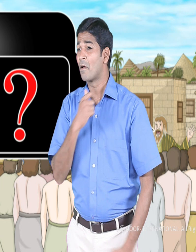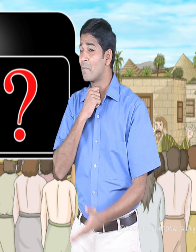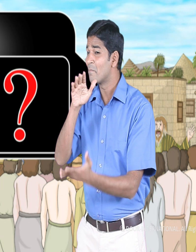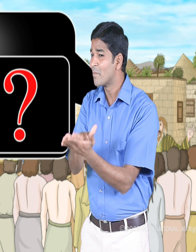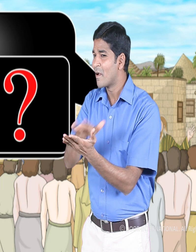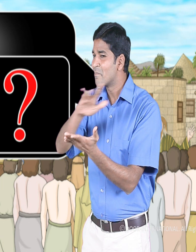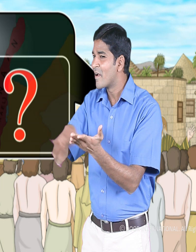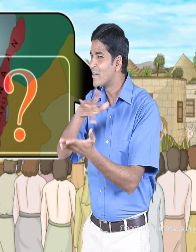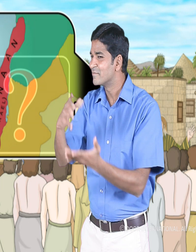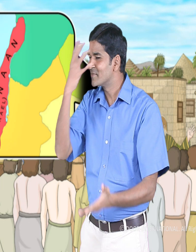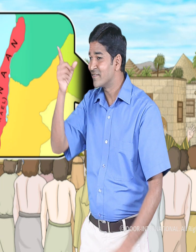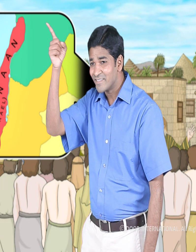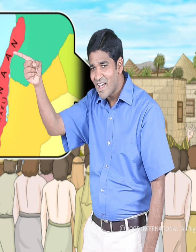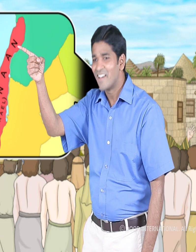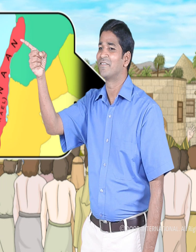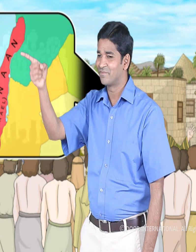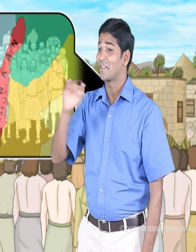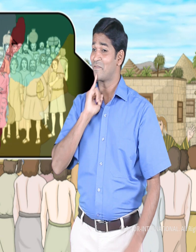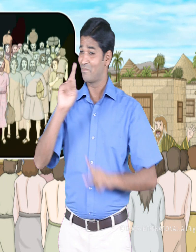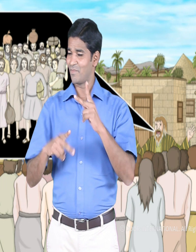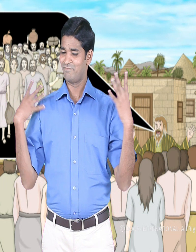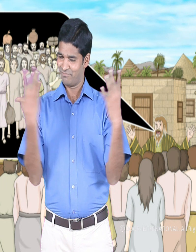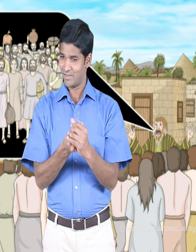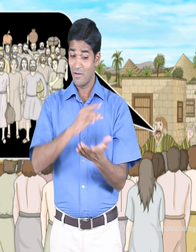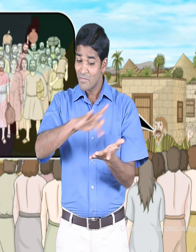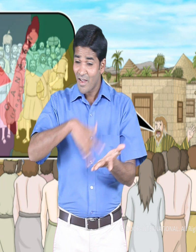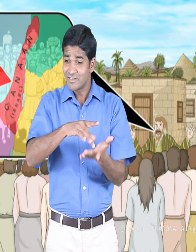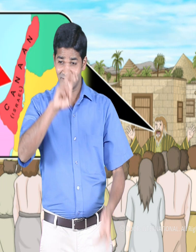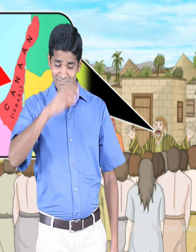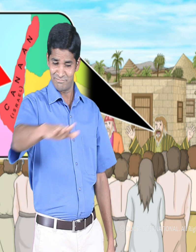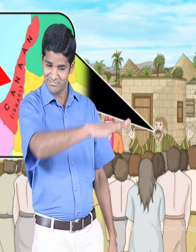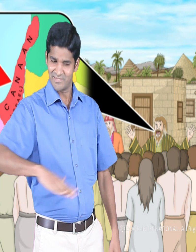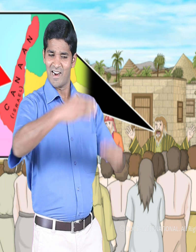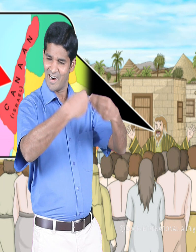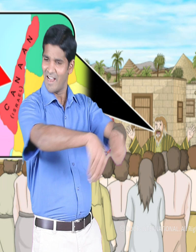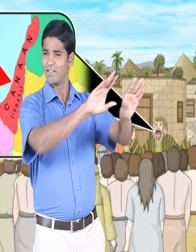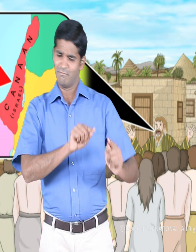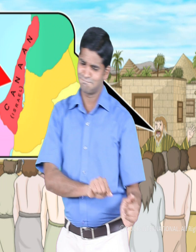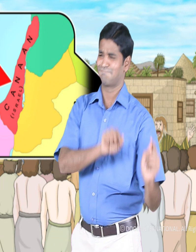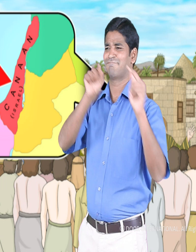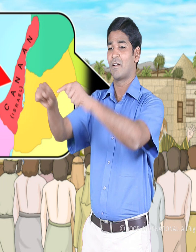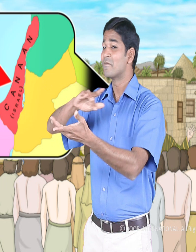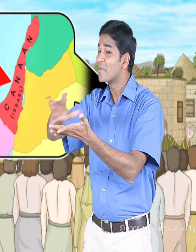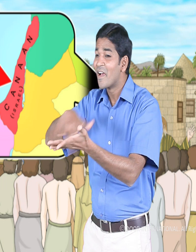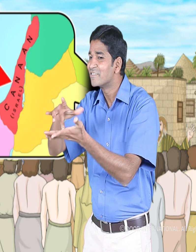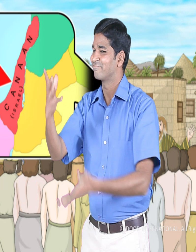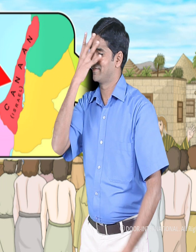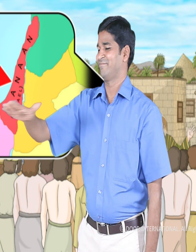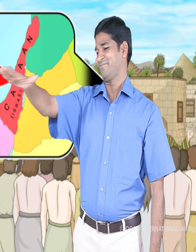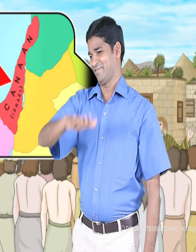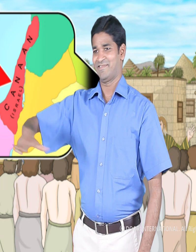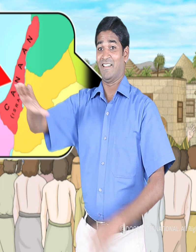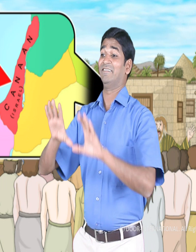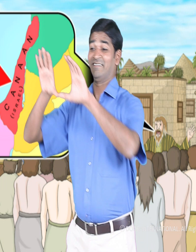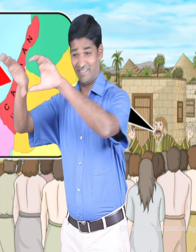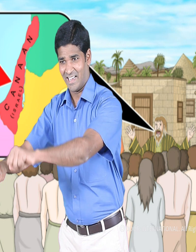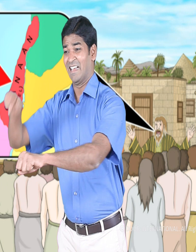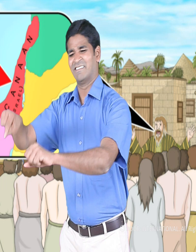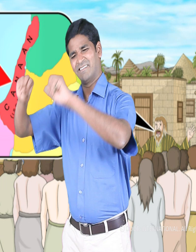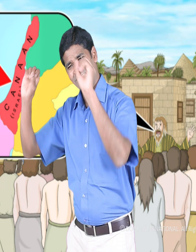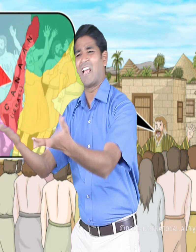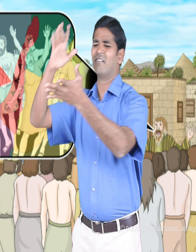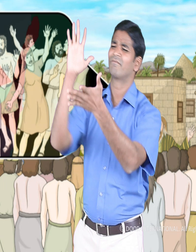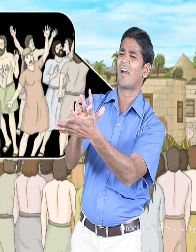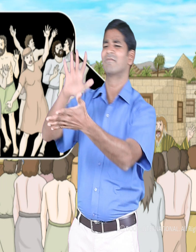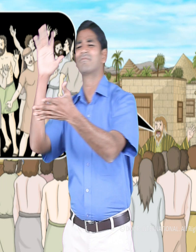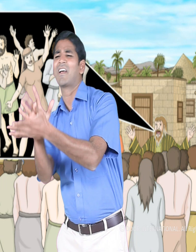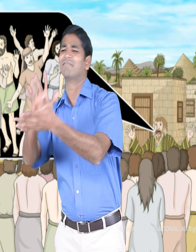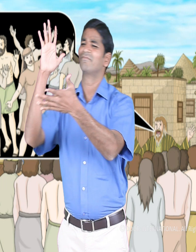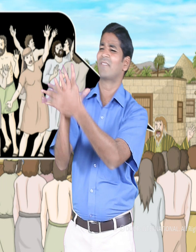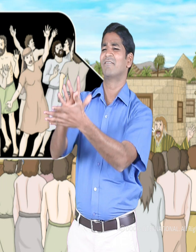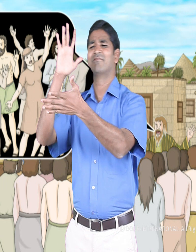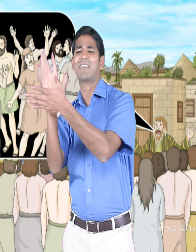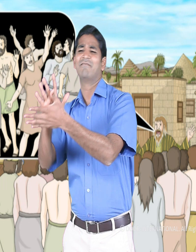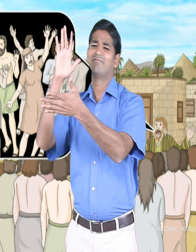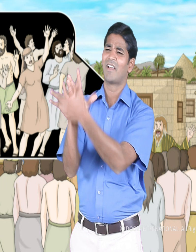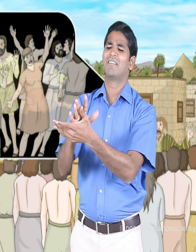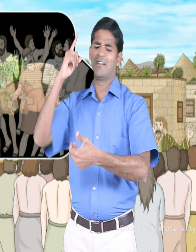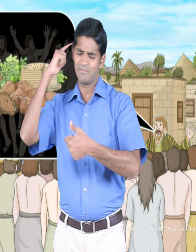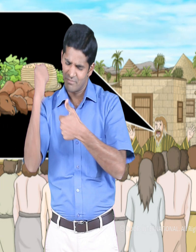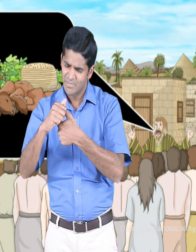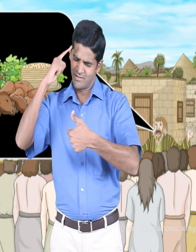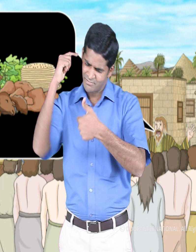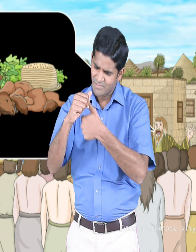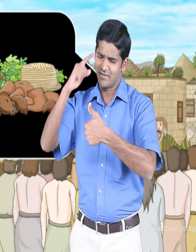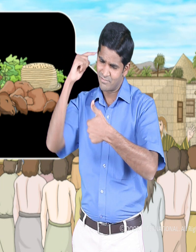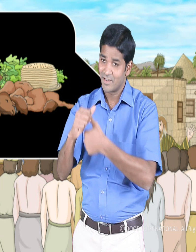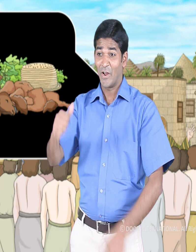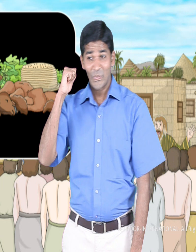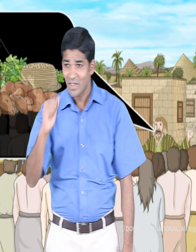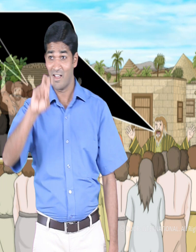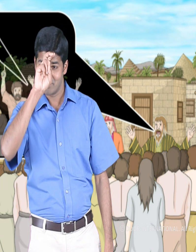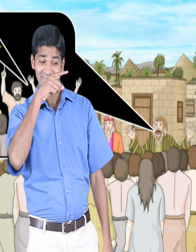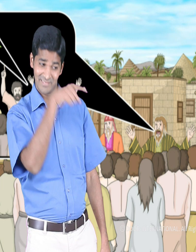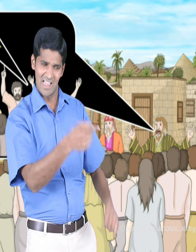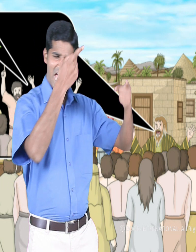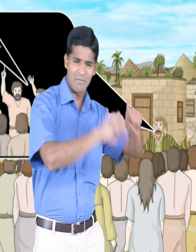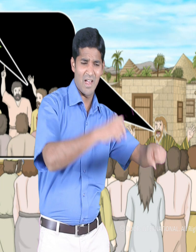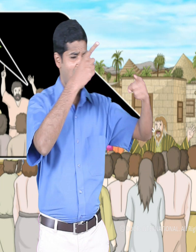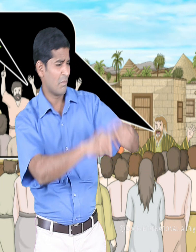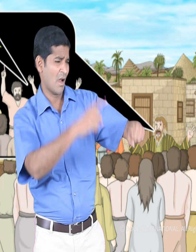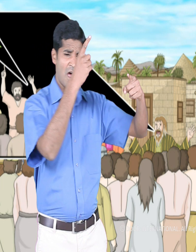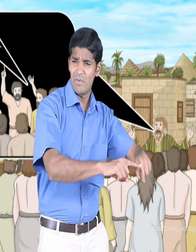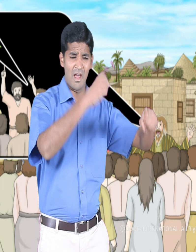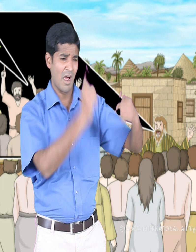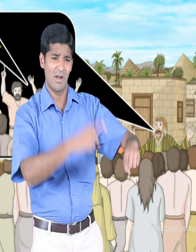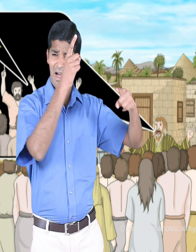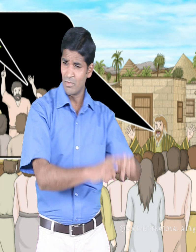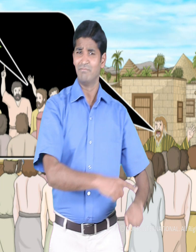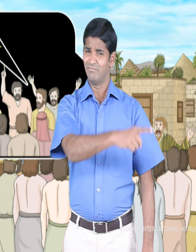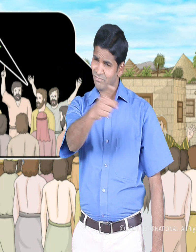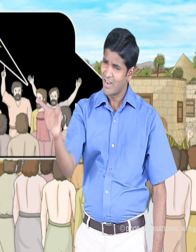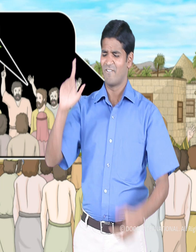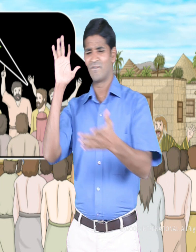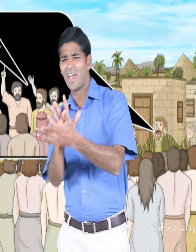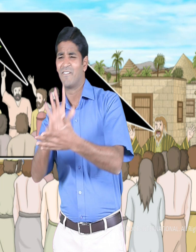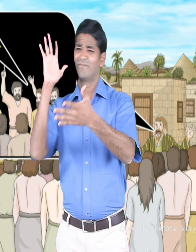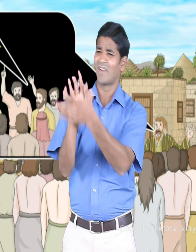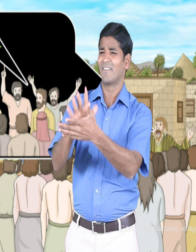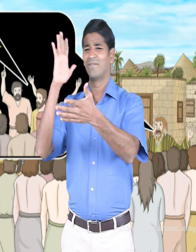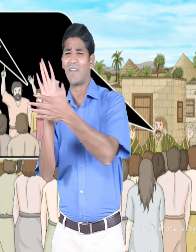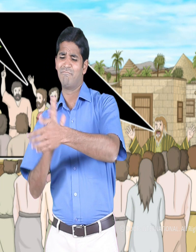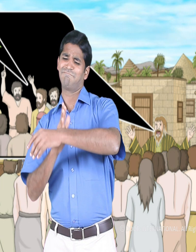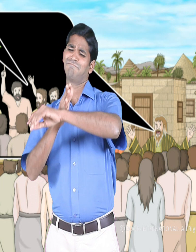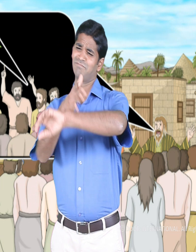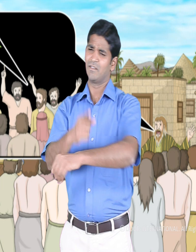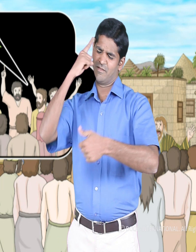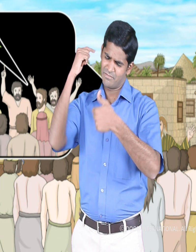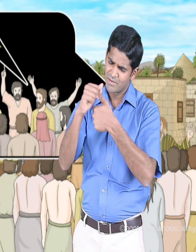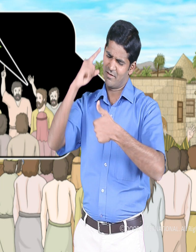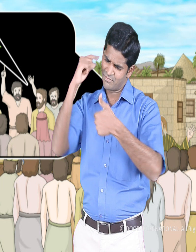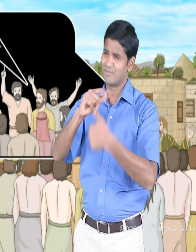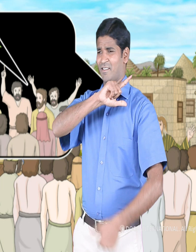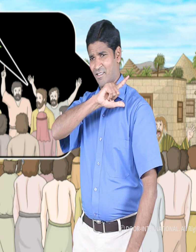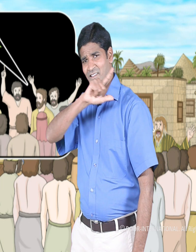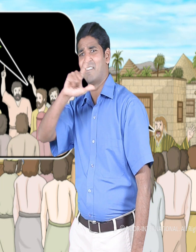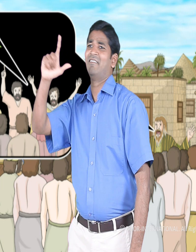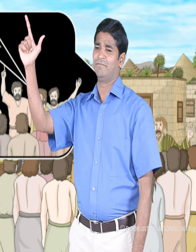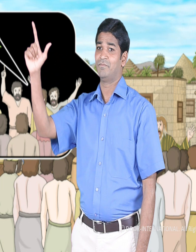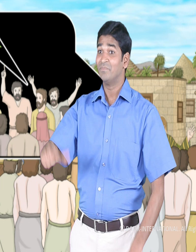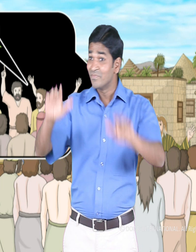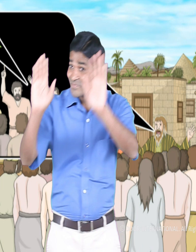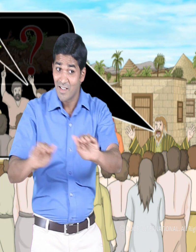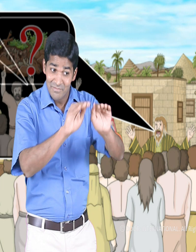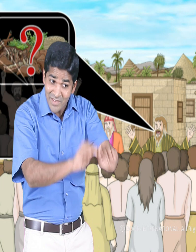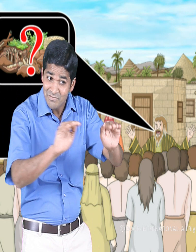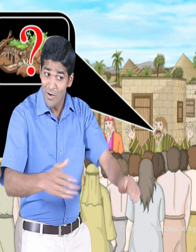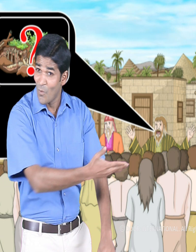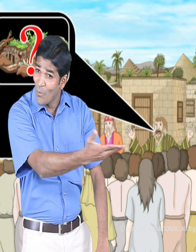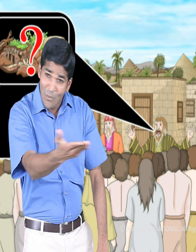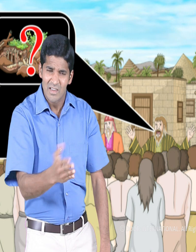When you enter the land that the LORD will give you as He promised, you are to keep this service.